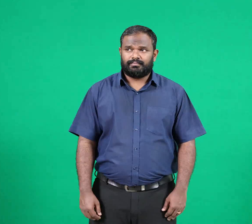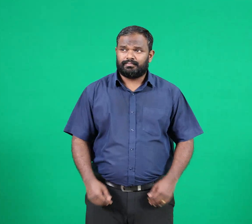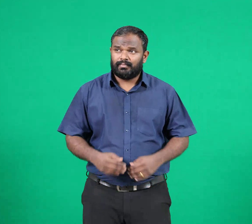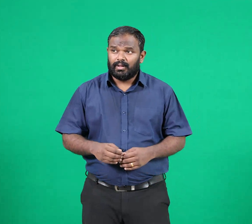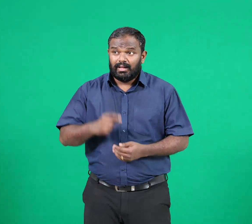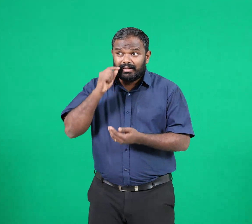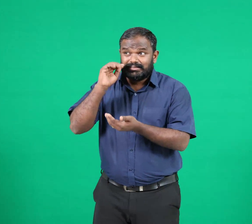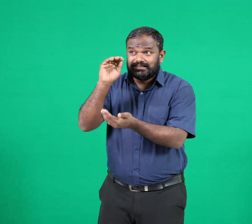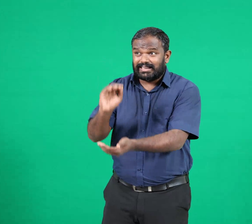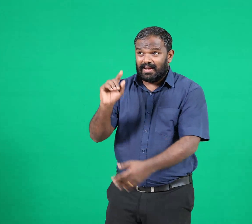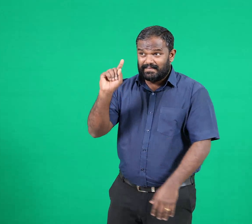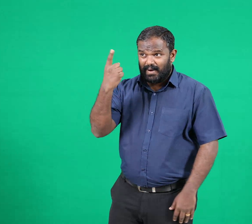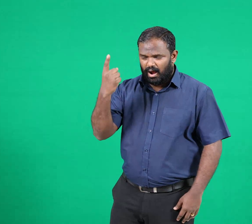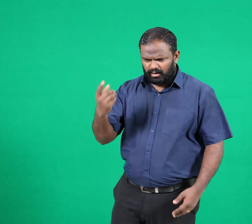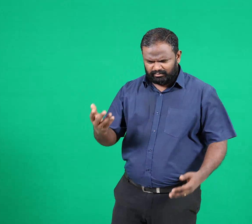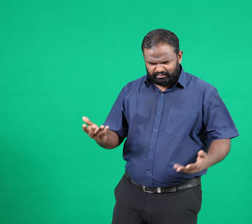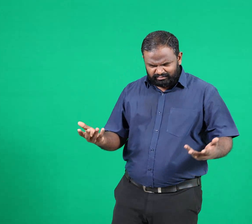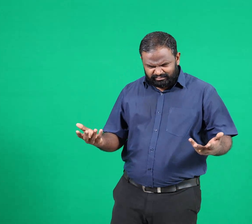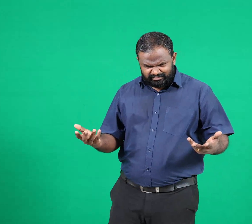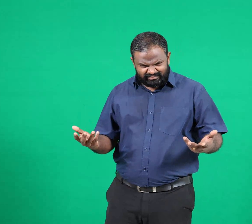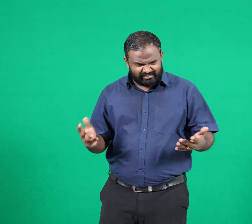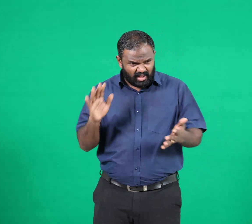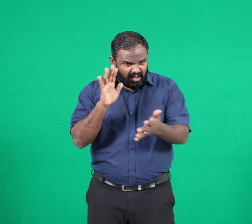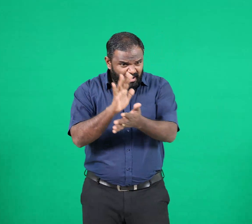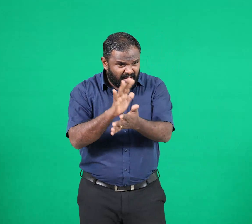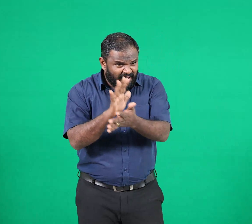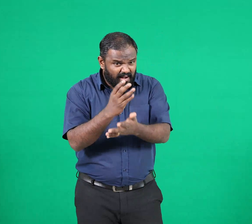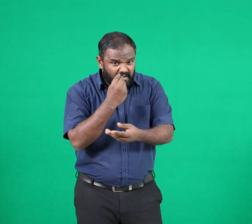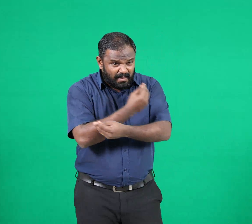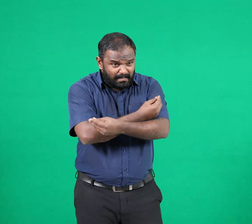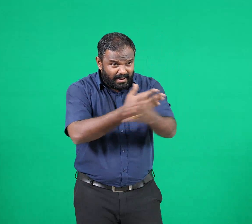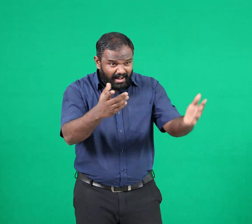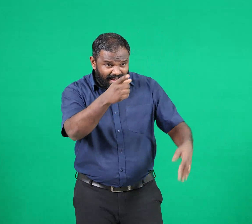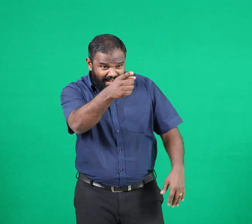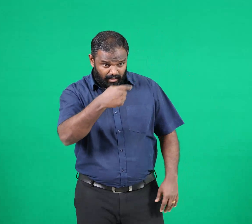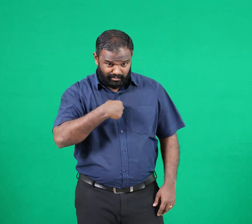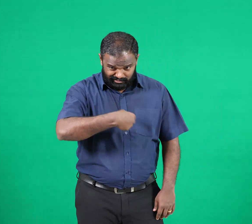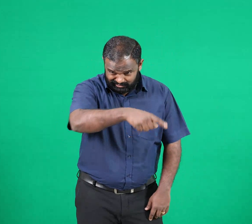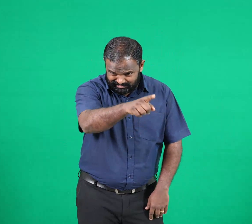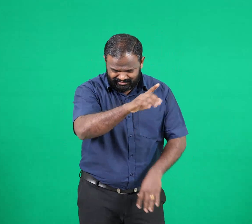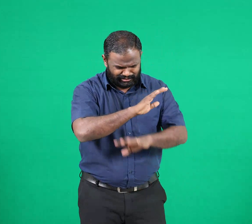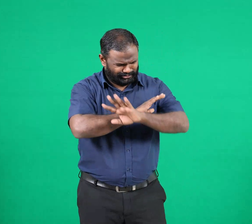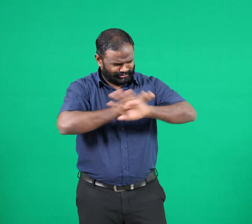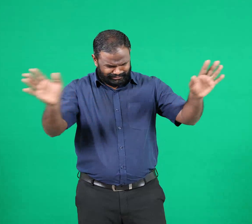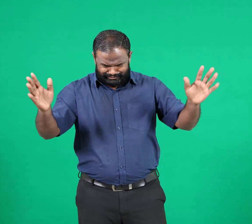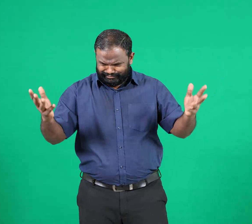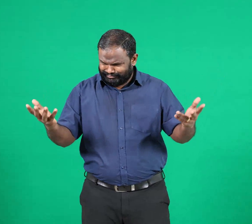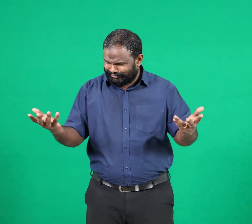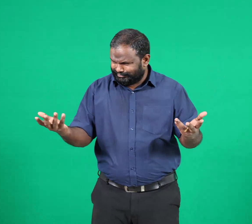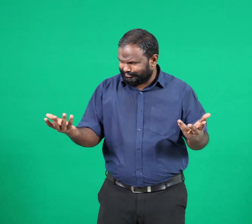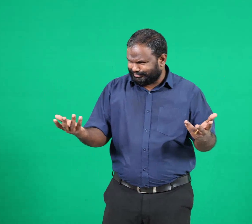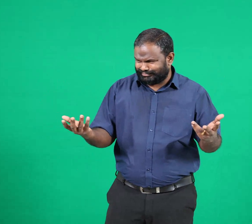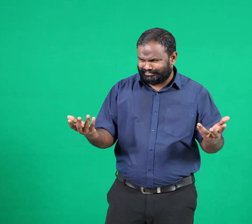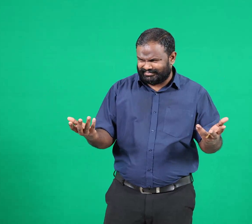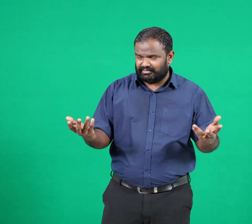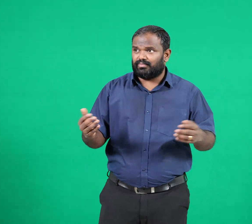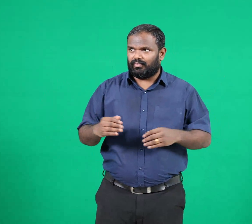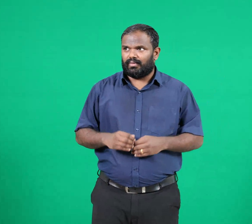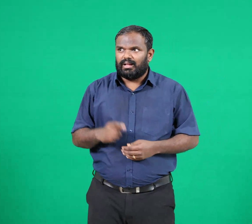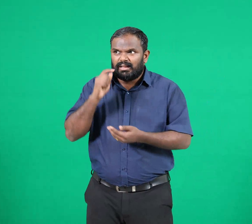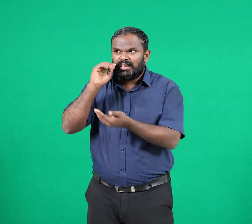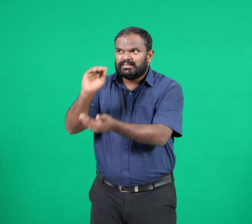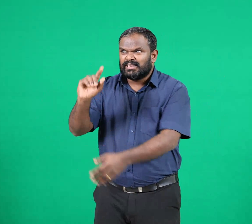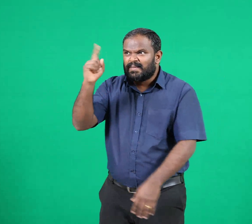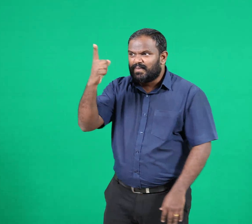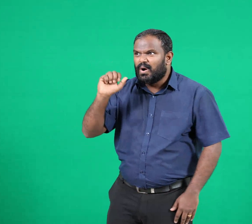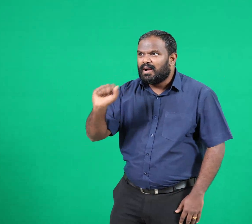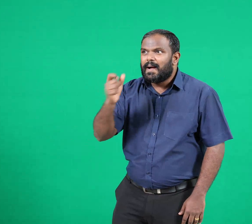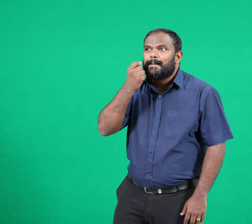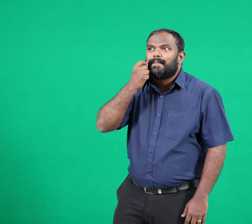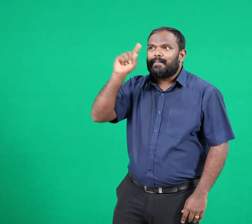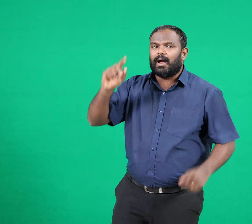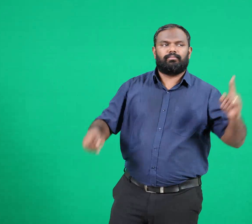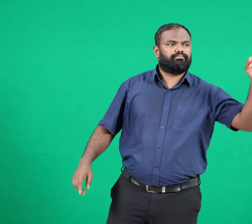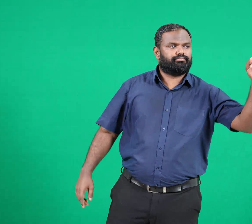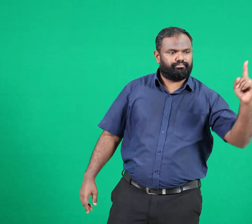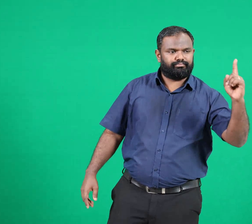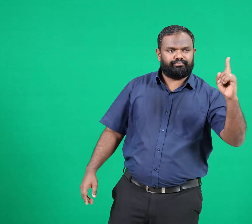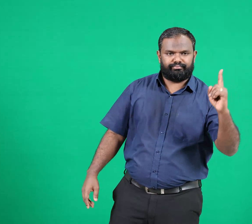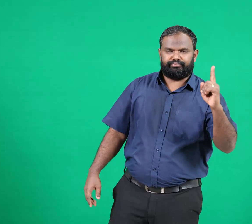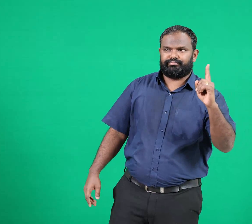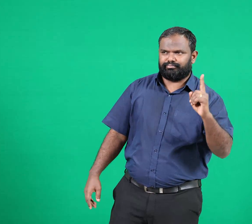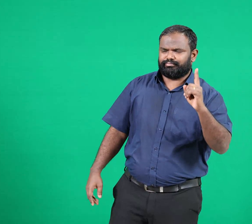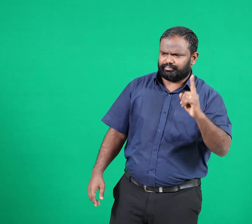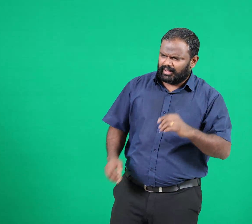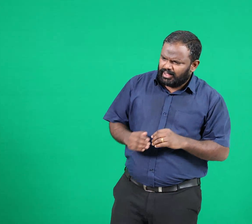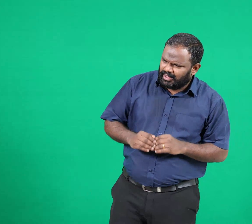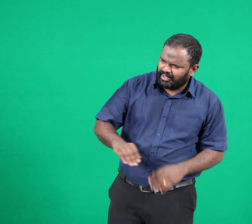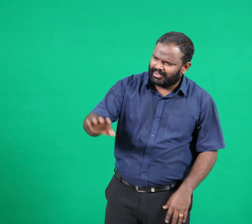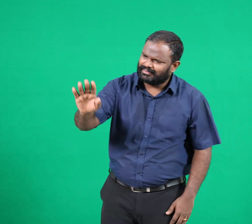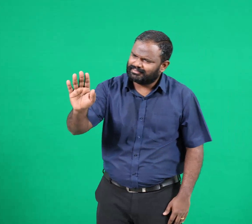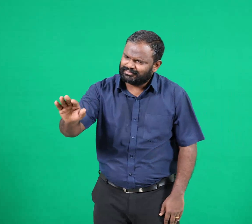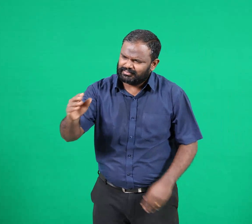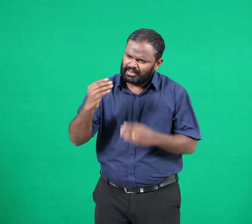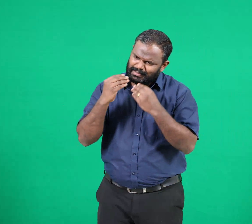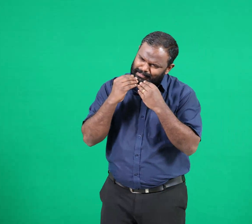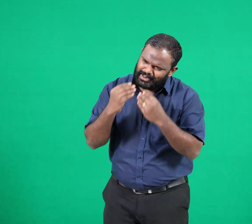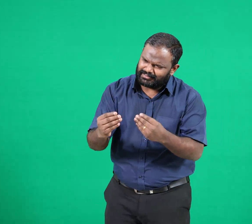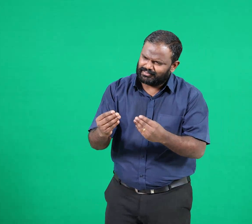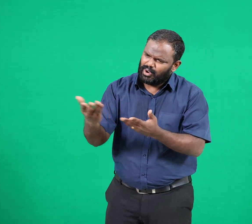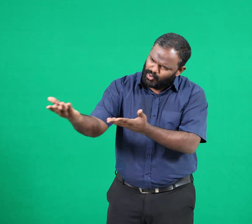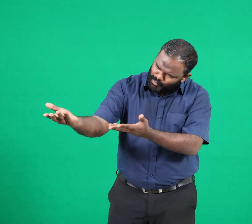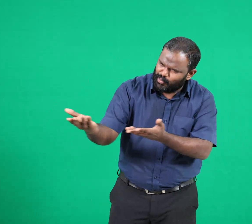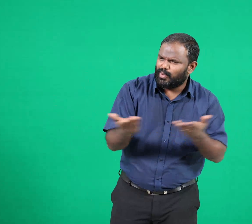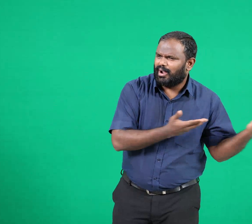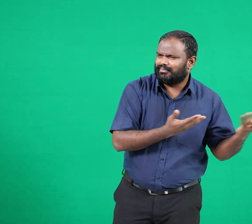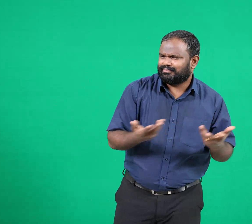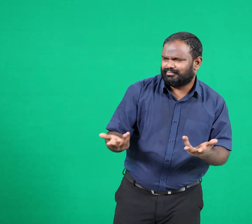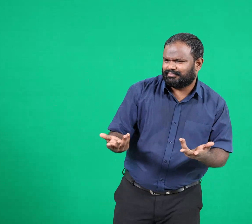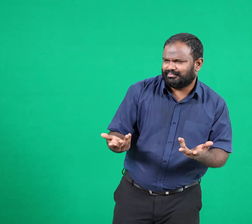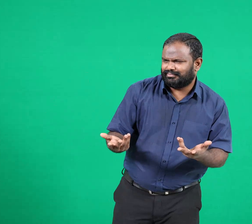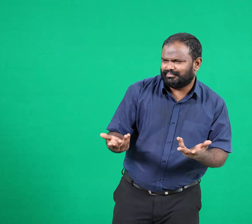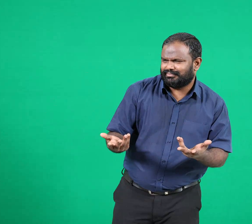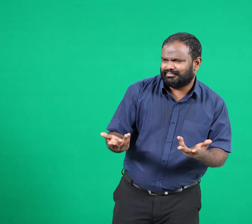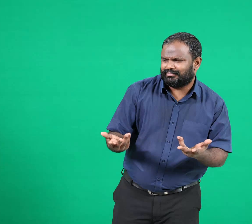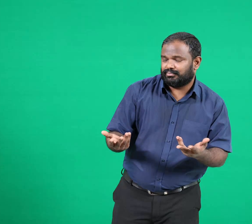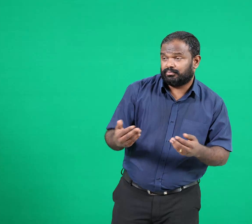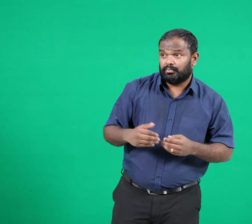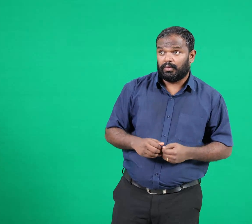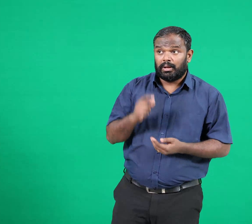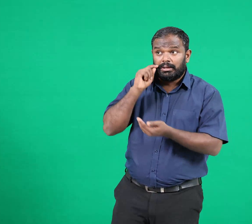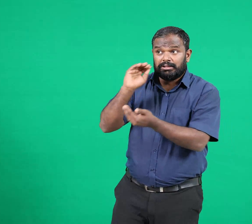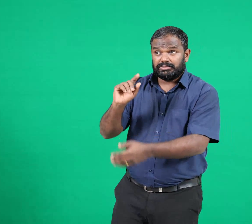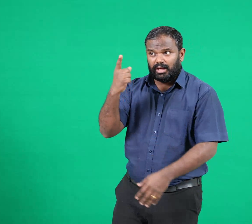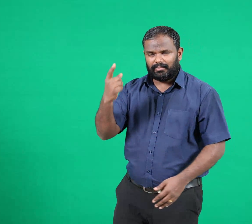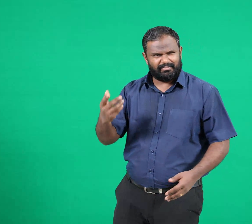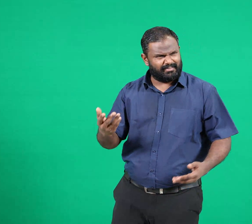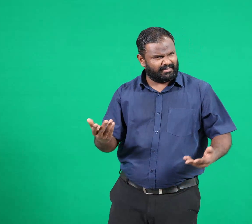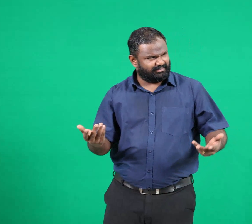The older son became angry and refused to go in. So his father came out and pleaded with him.